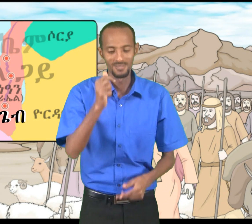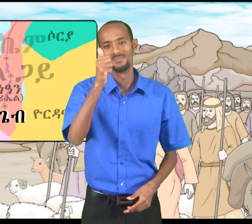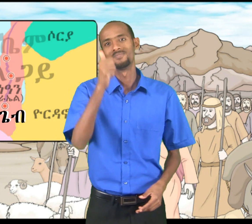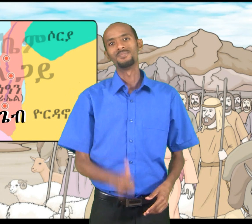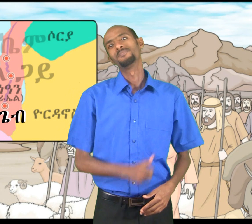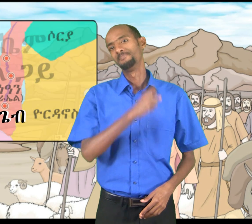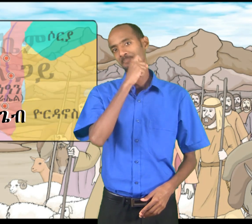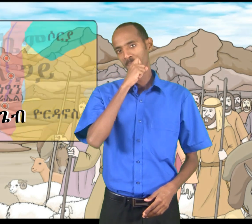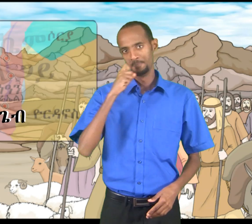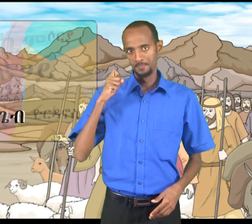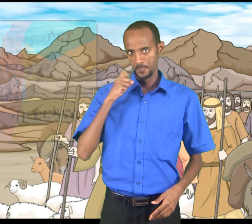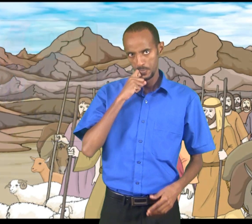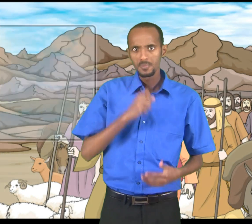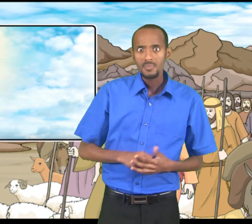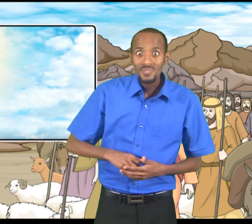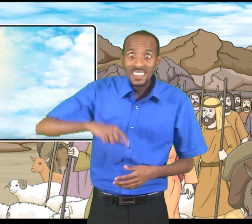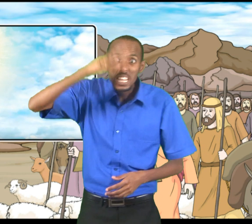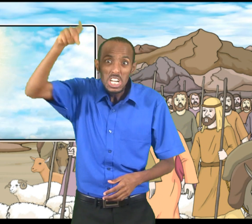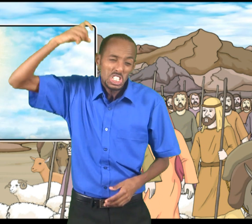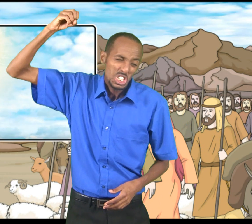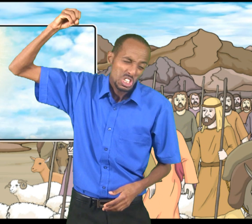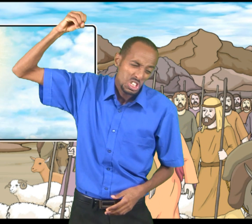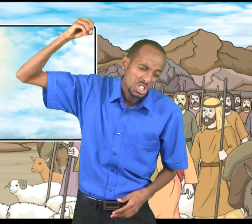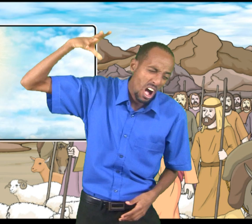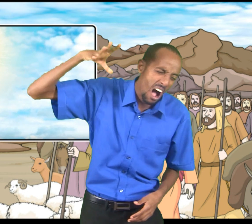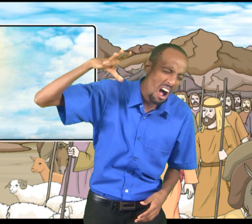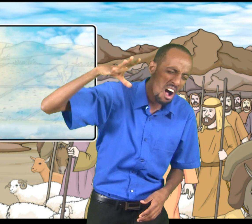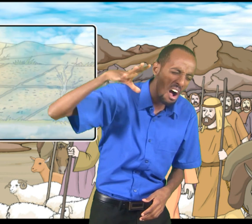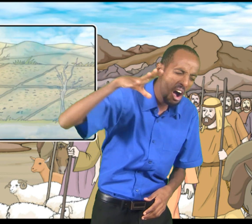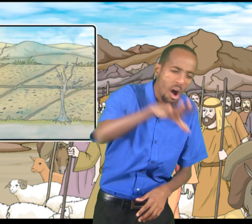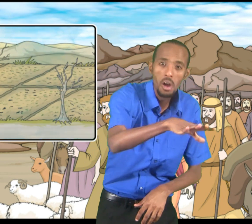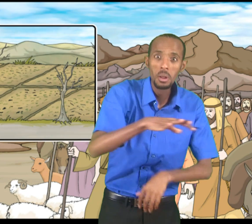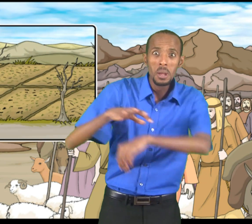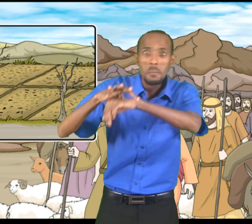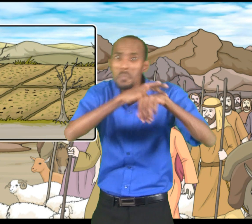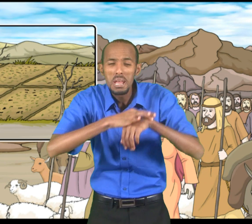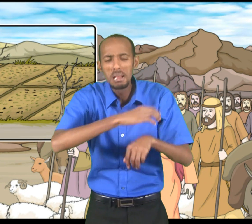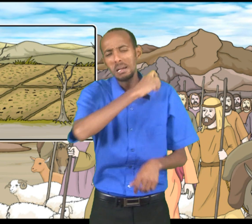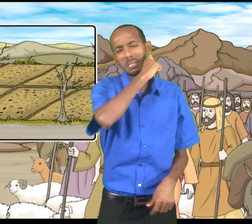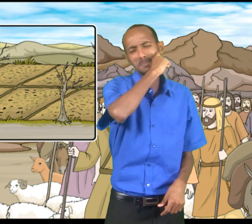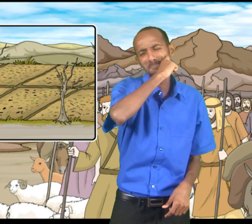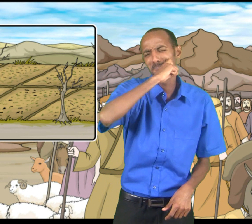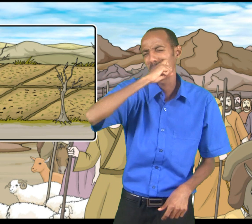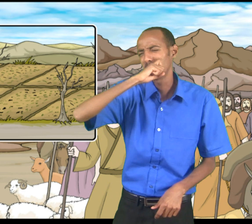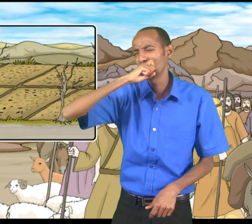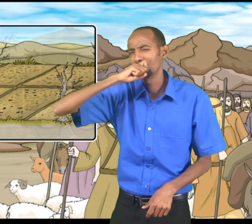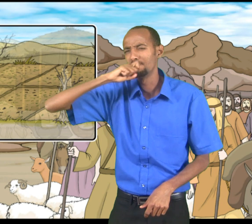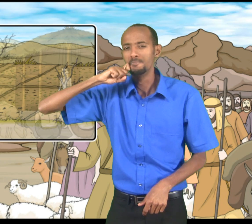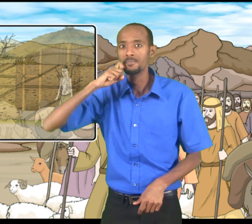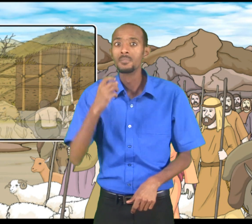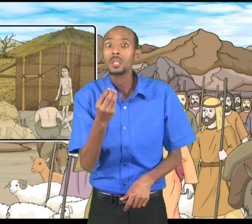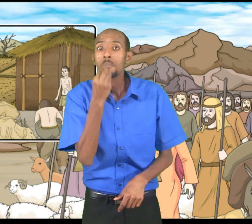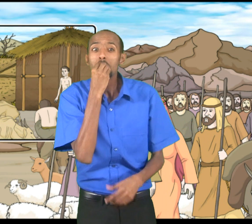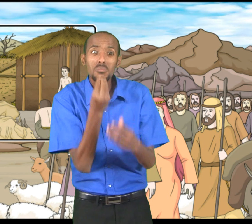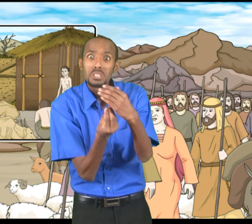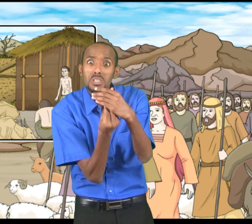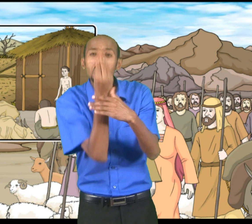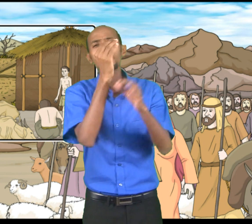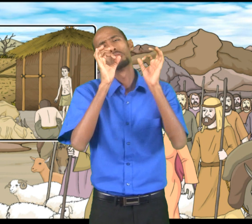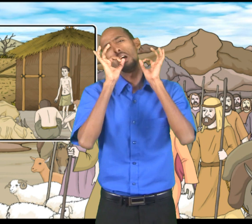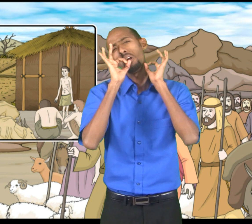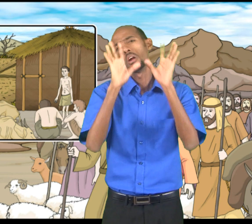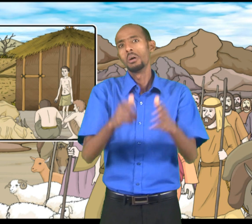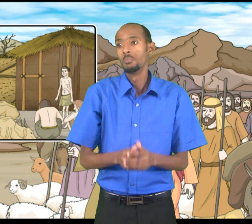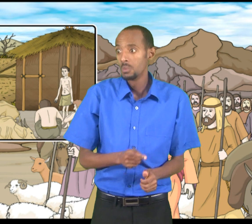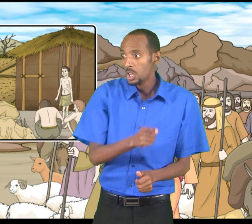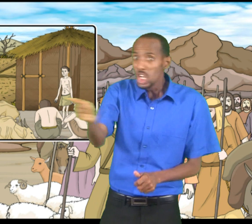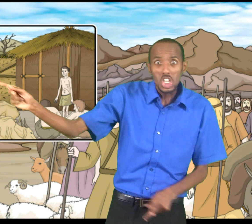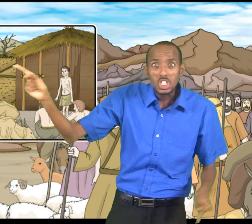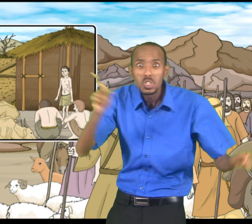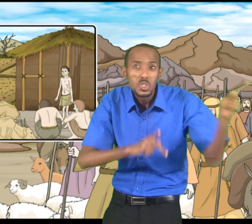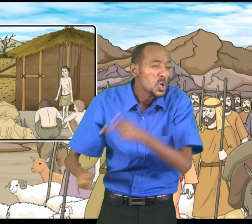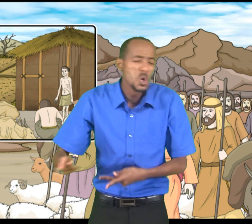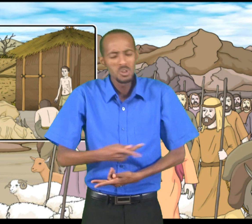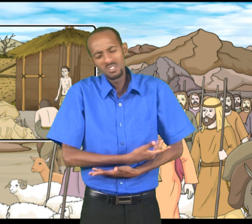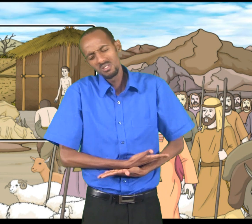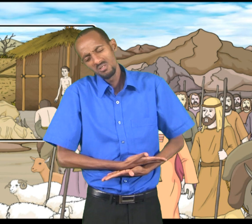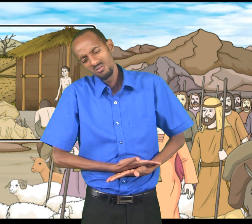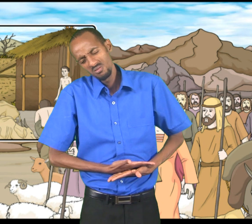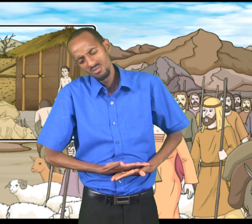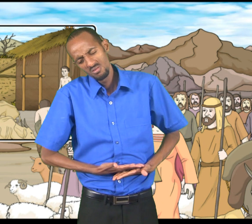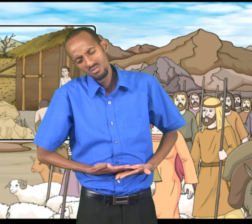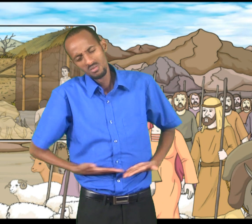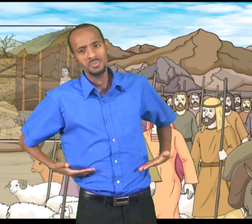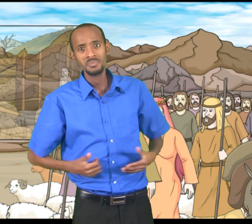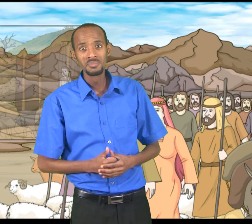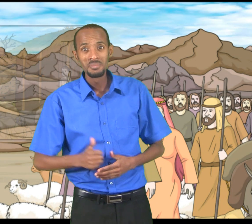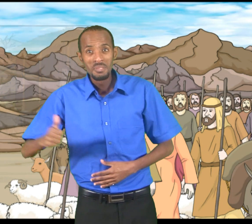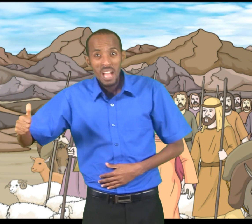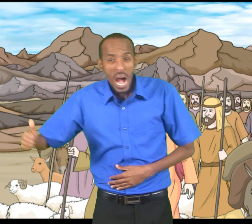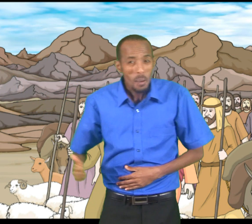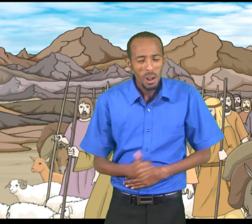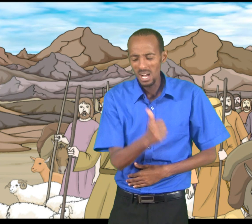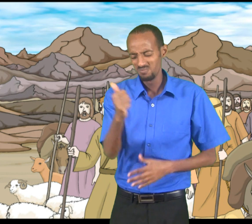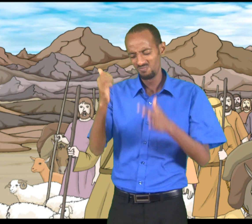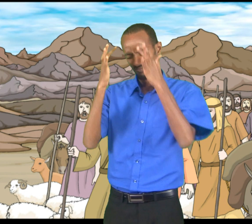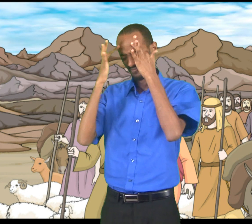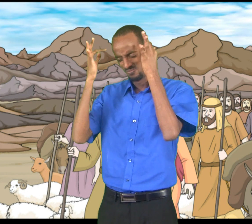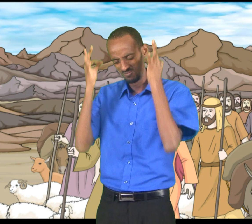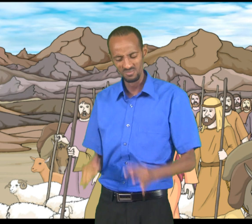Now there was a famine in the land.